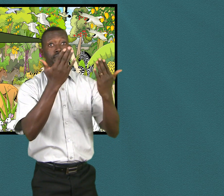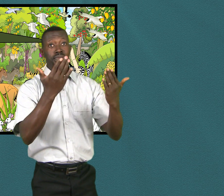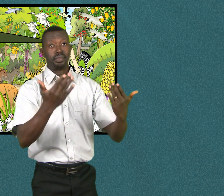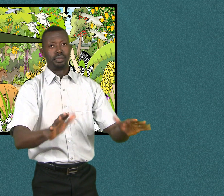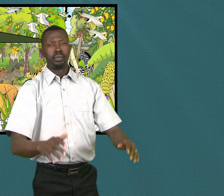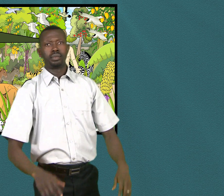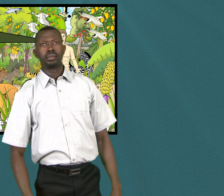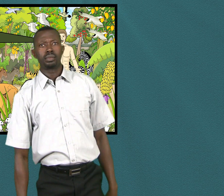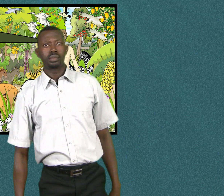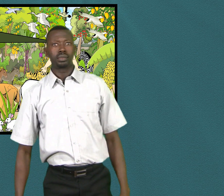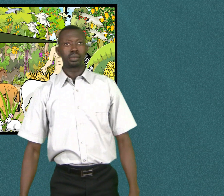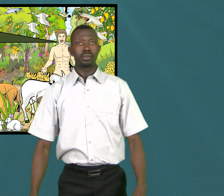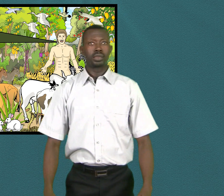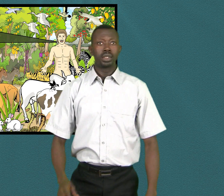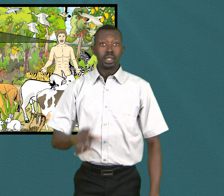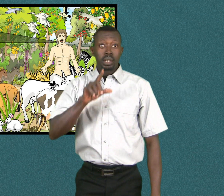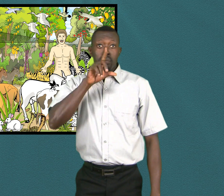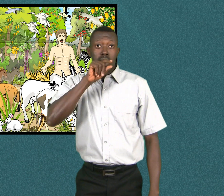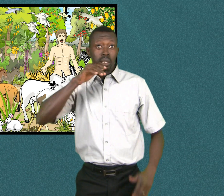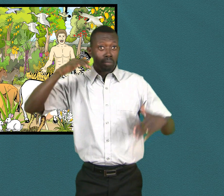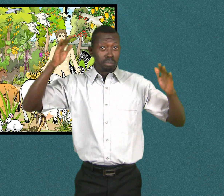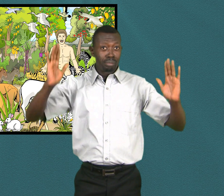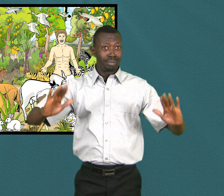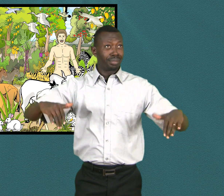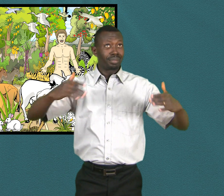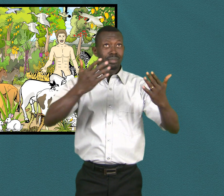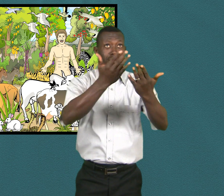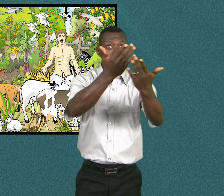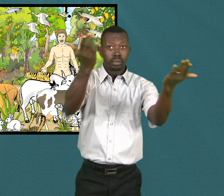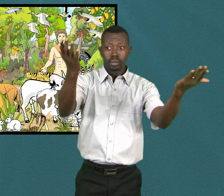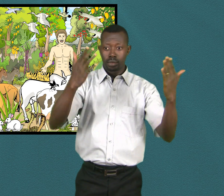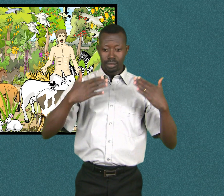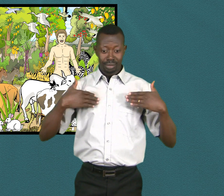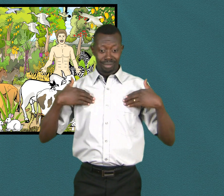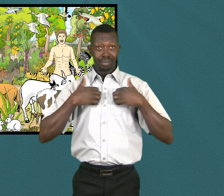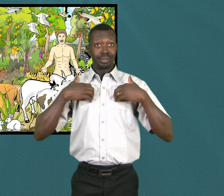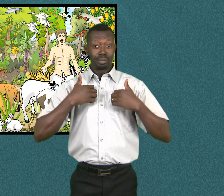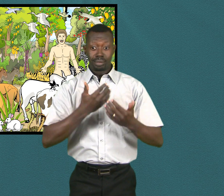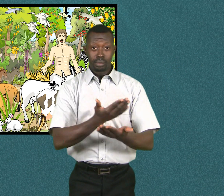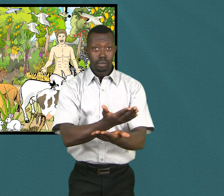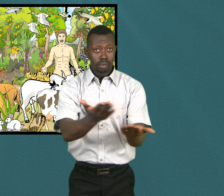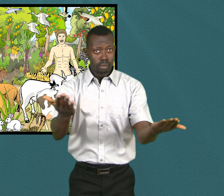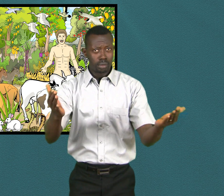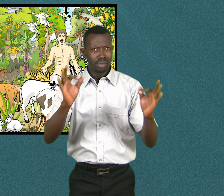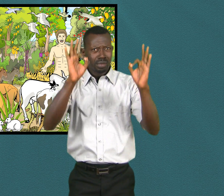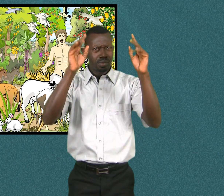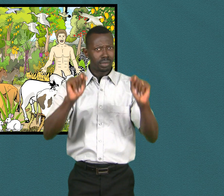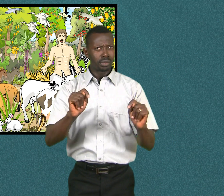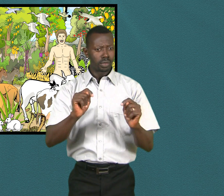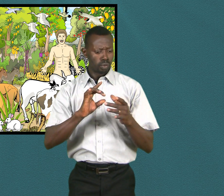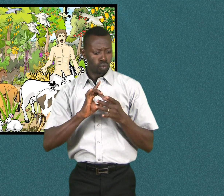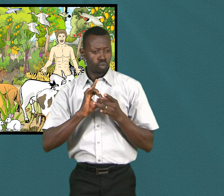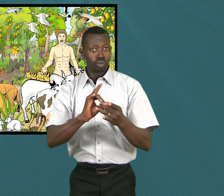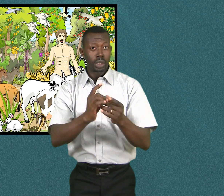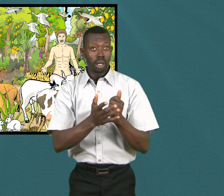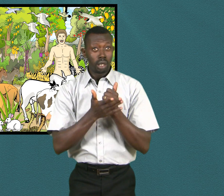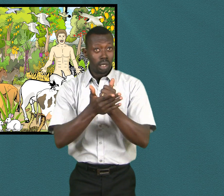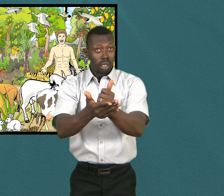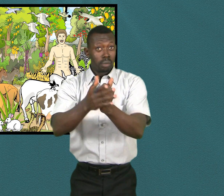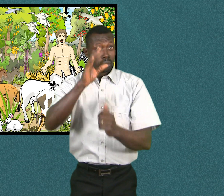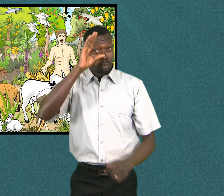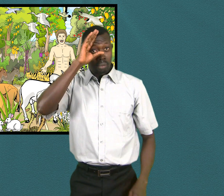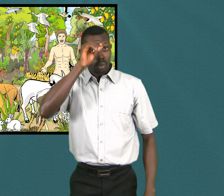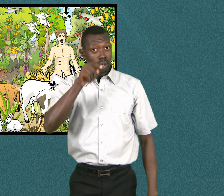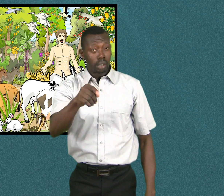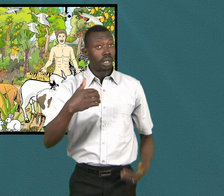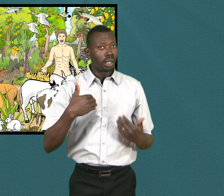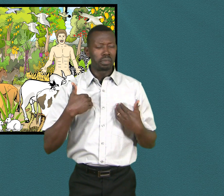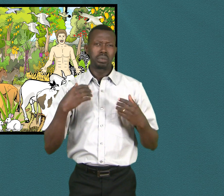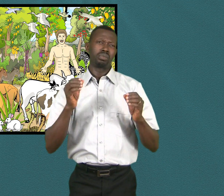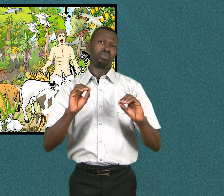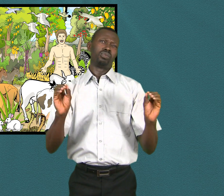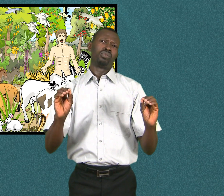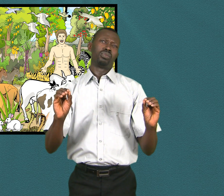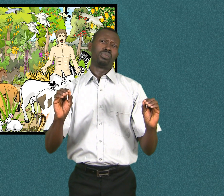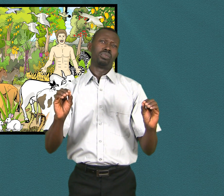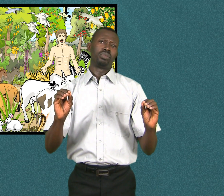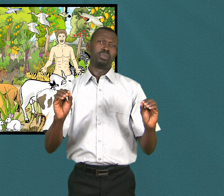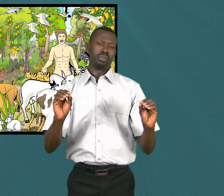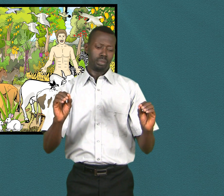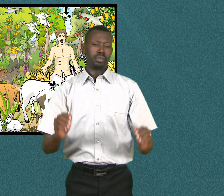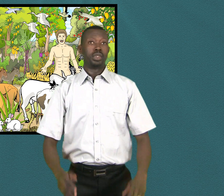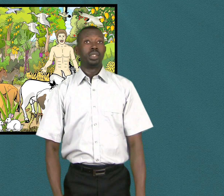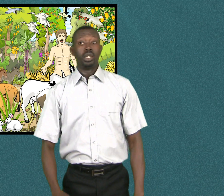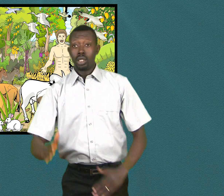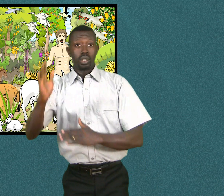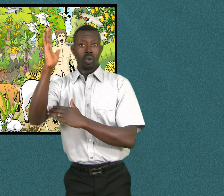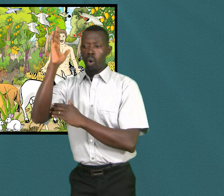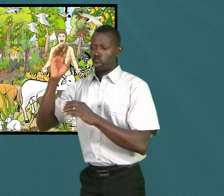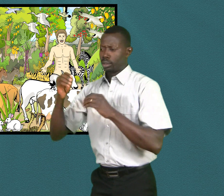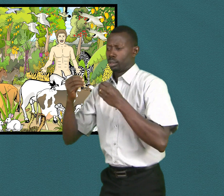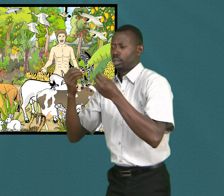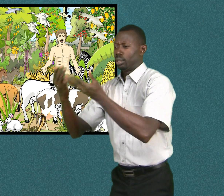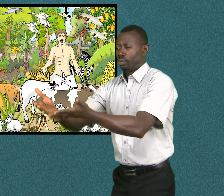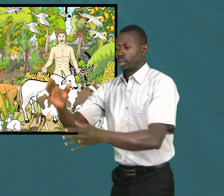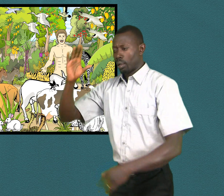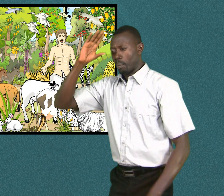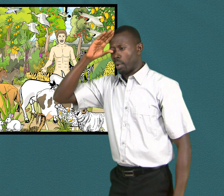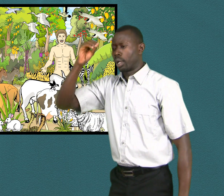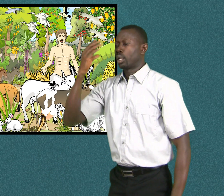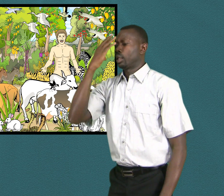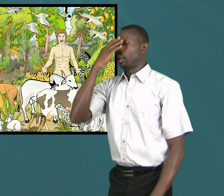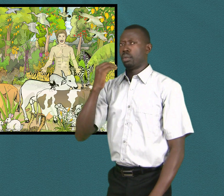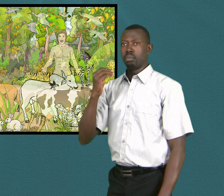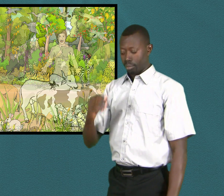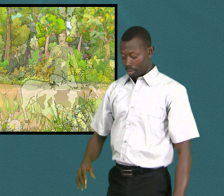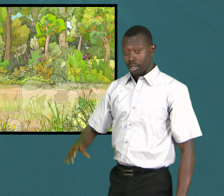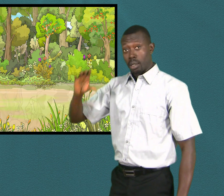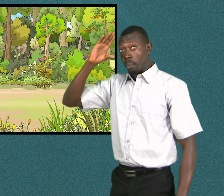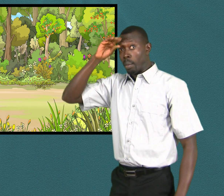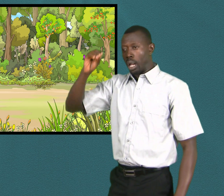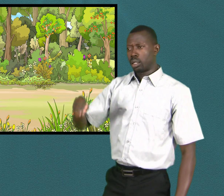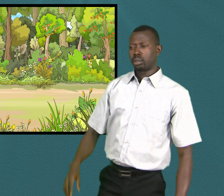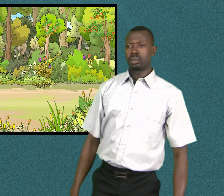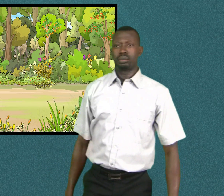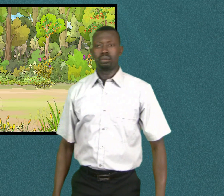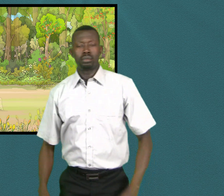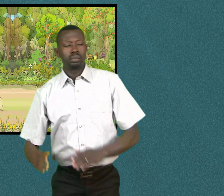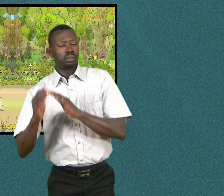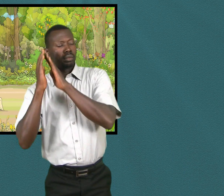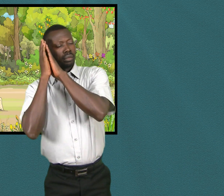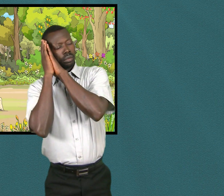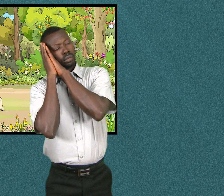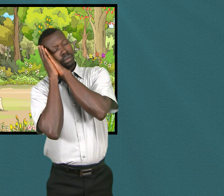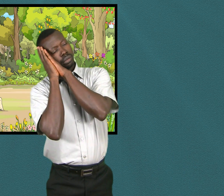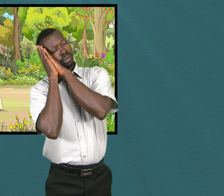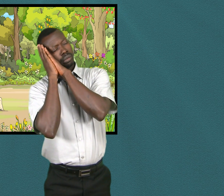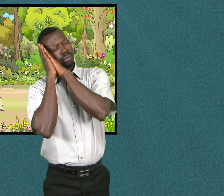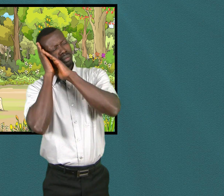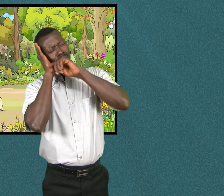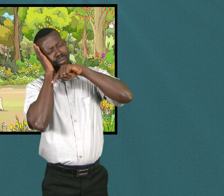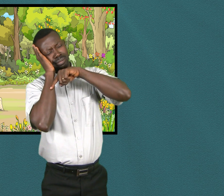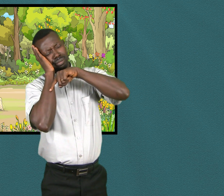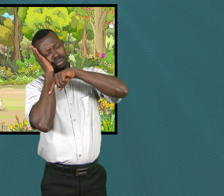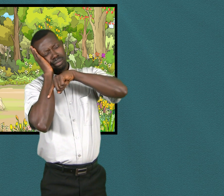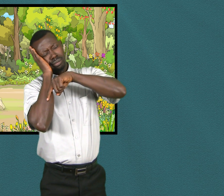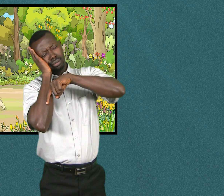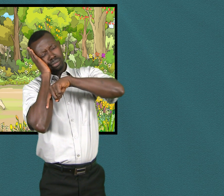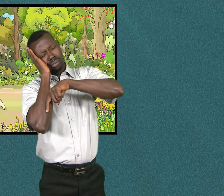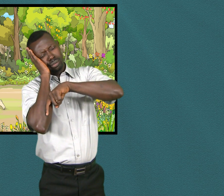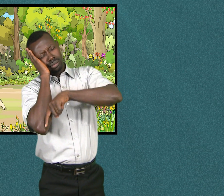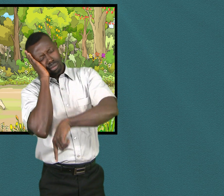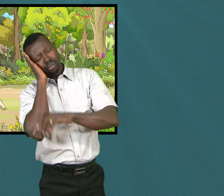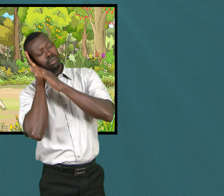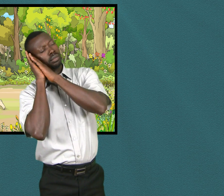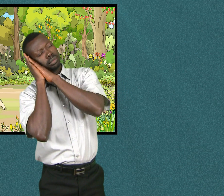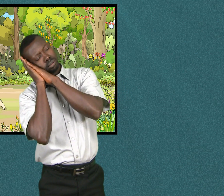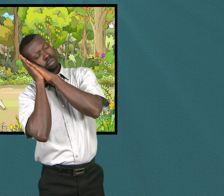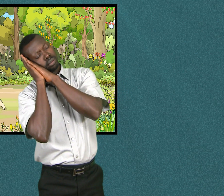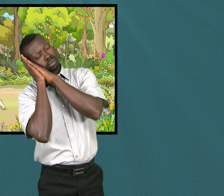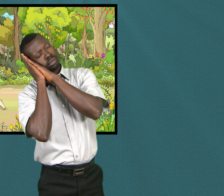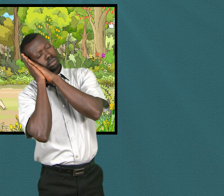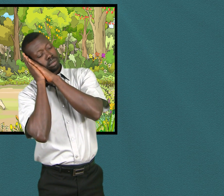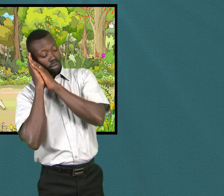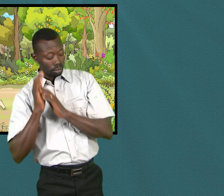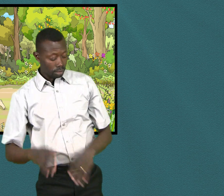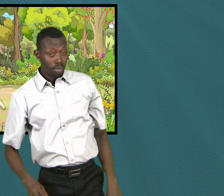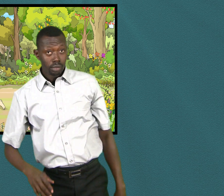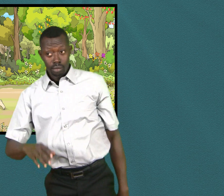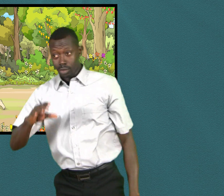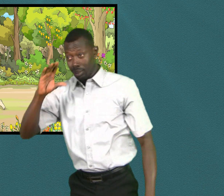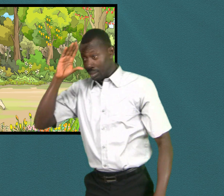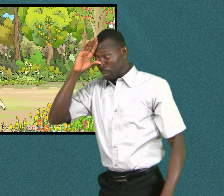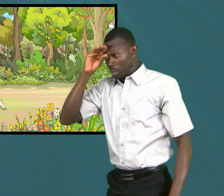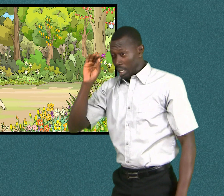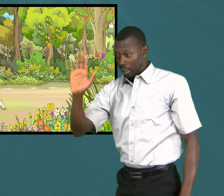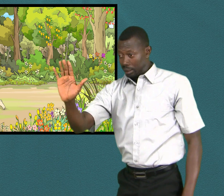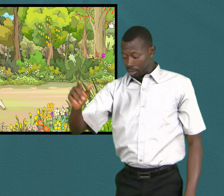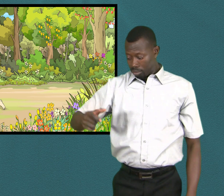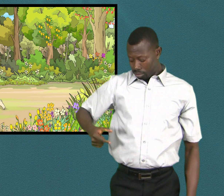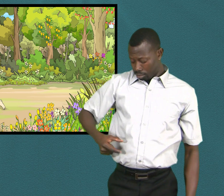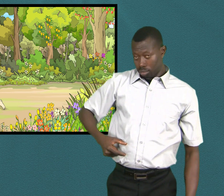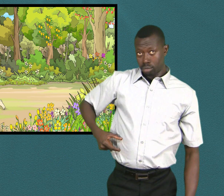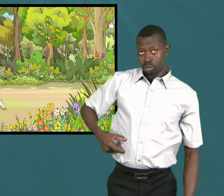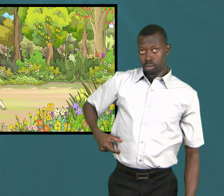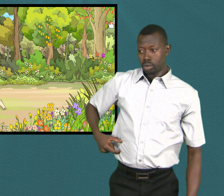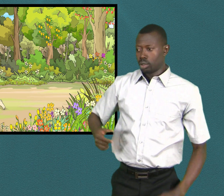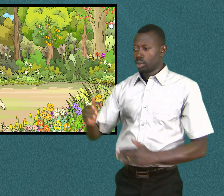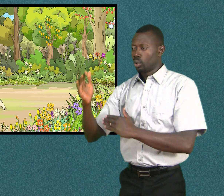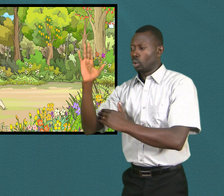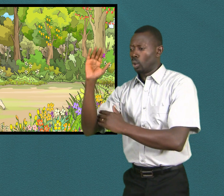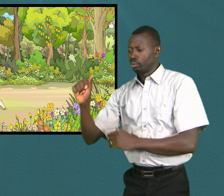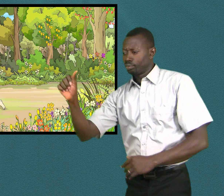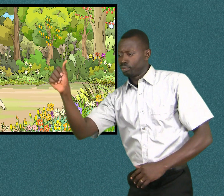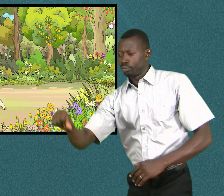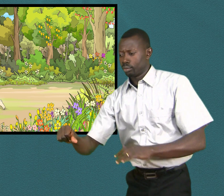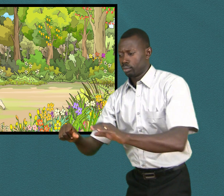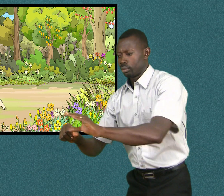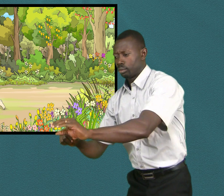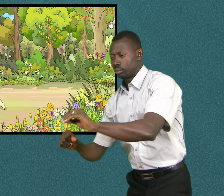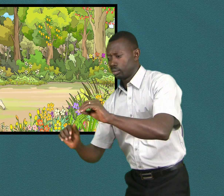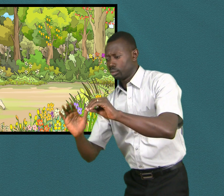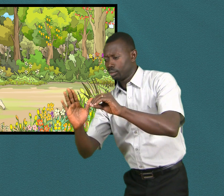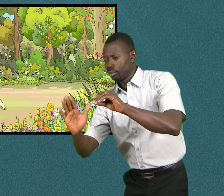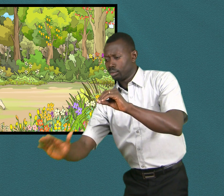But for Adam no suitable helper was found. So the LORD God caused the man to fall into a deep sleep, and while he slept, He took one of the man’s ribs and closed up the area with flesh.